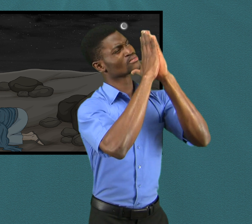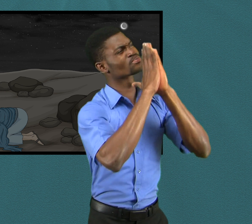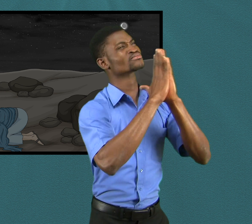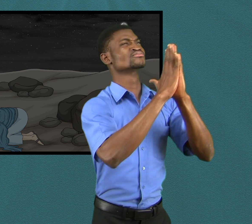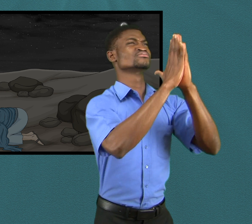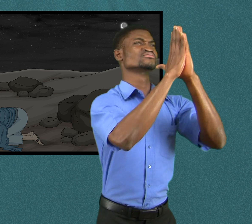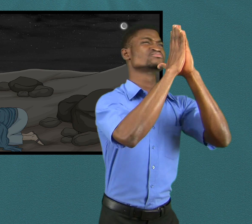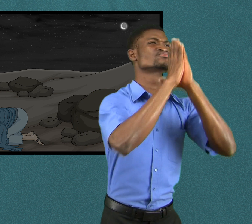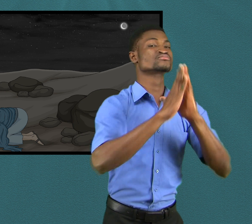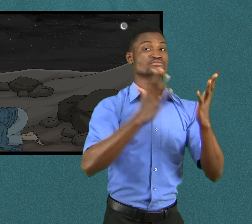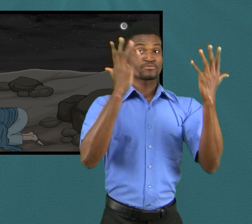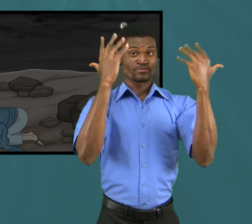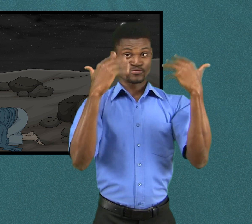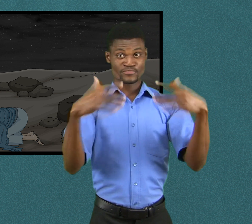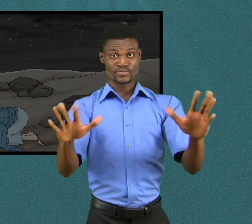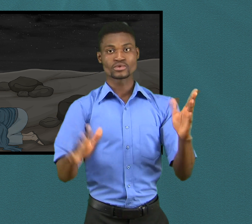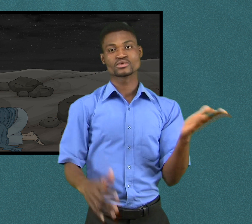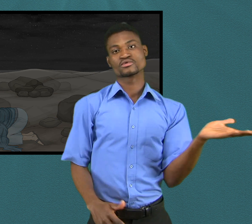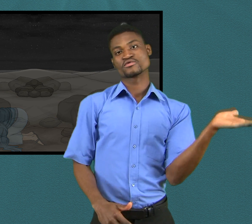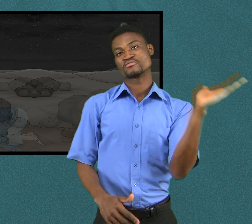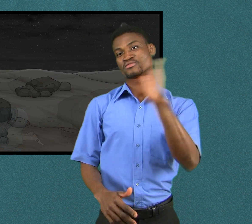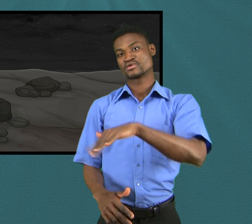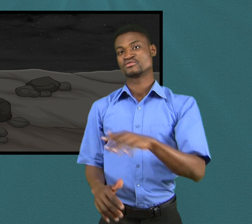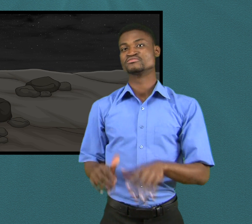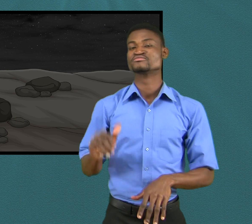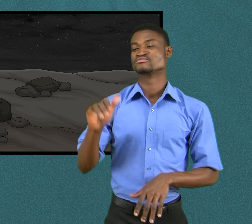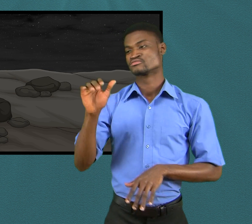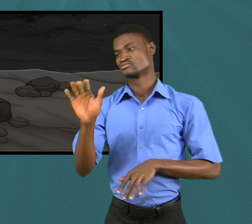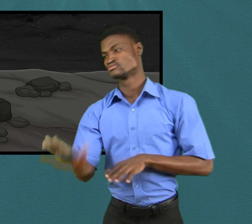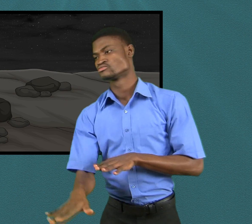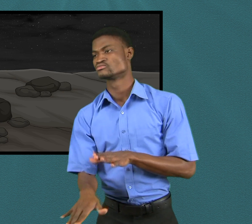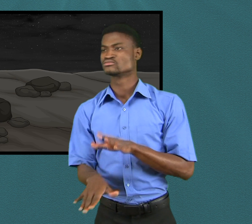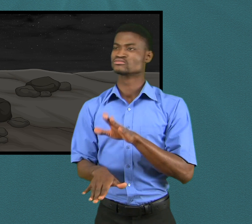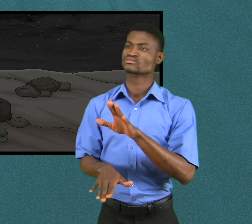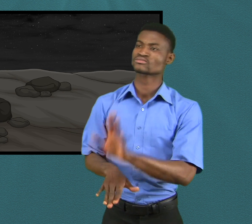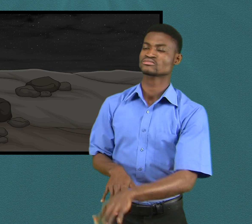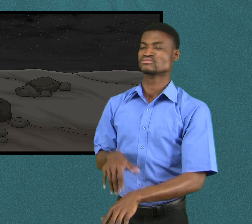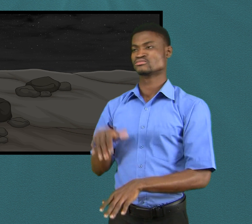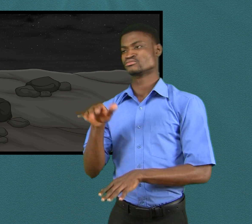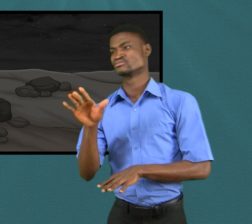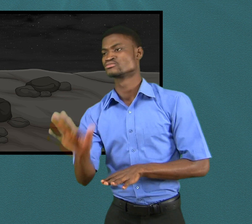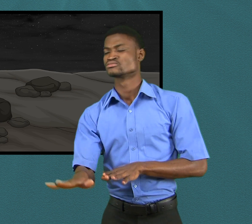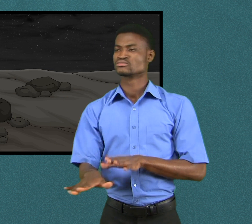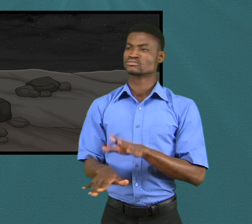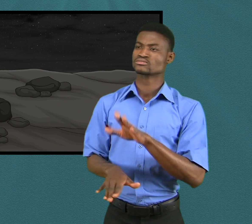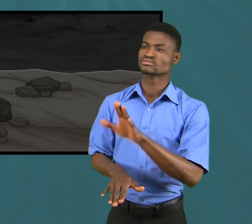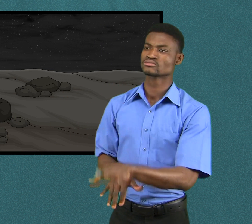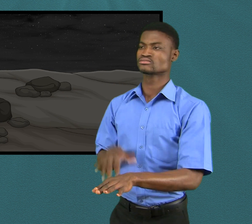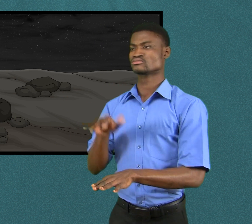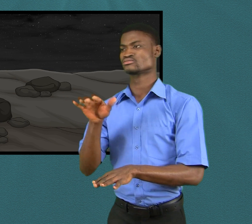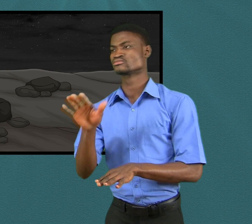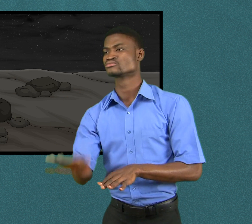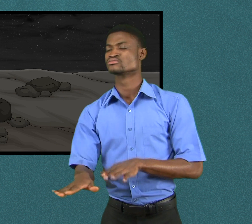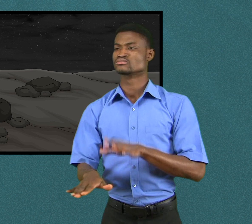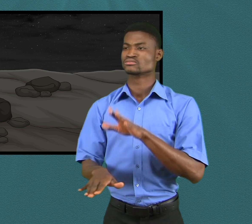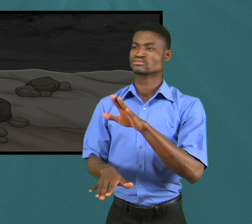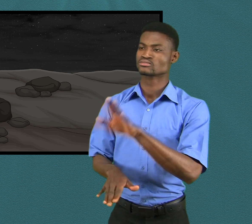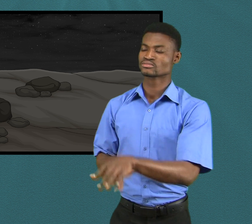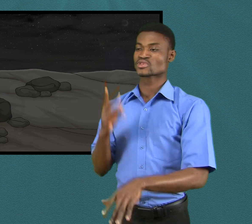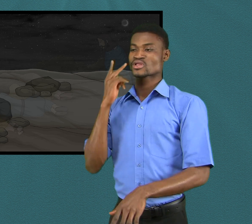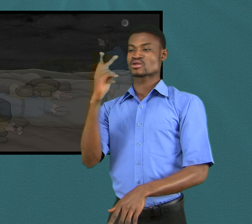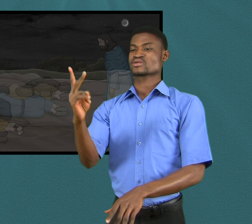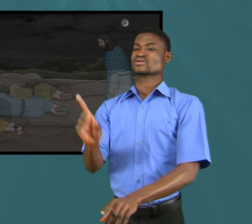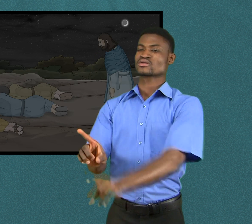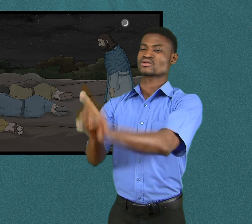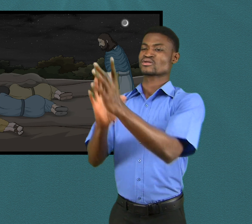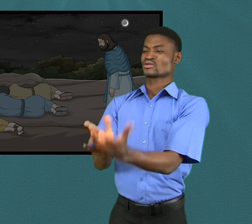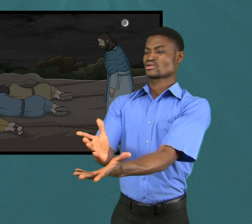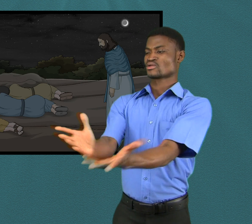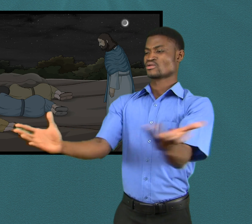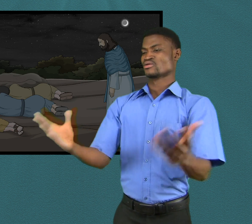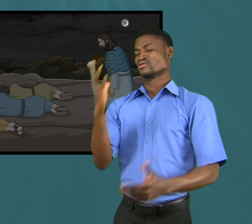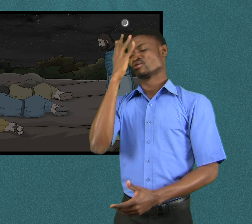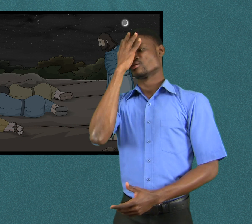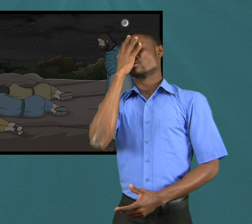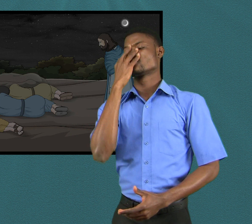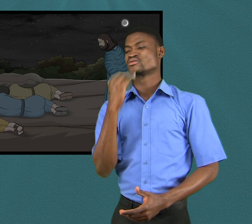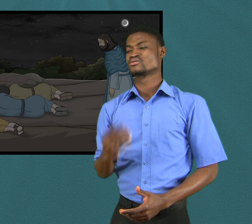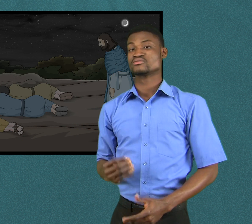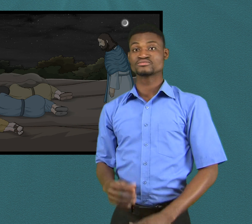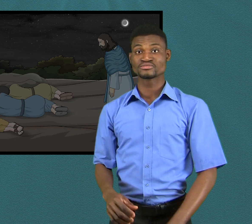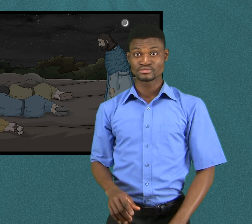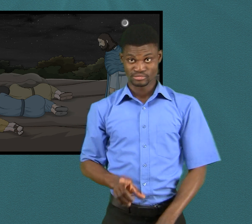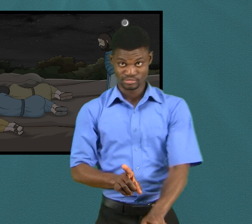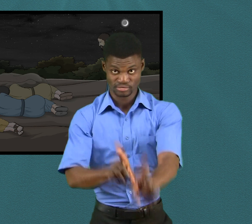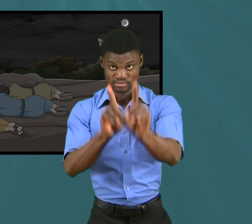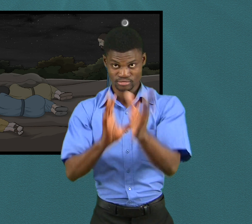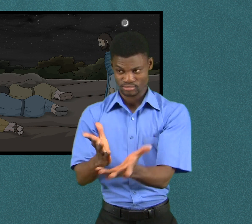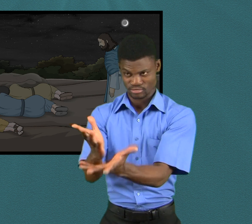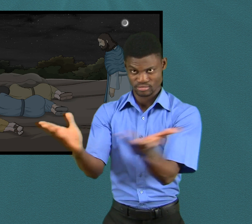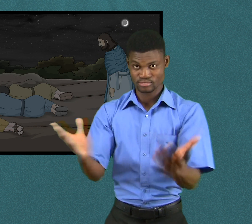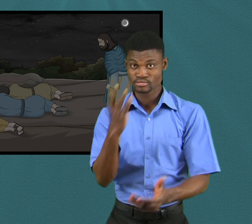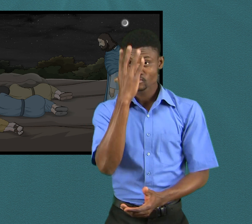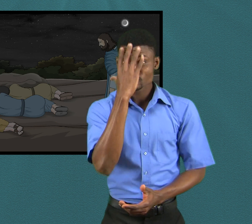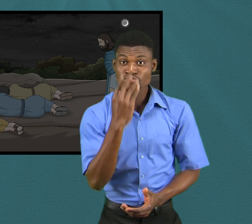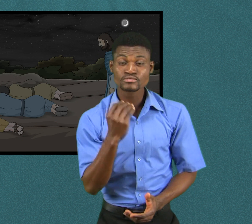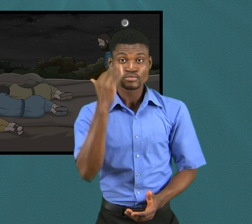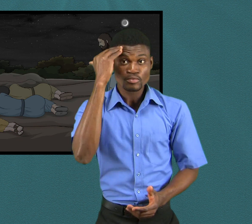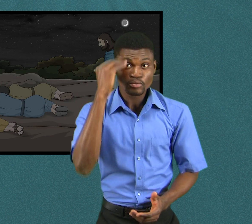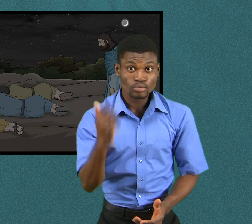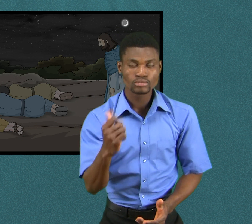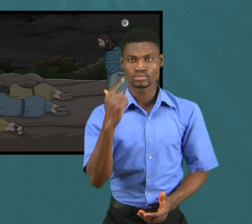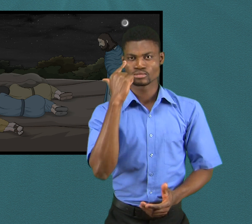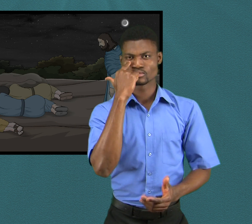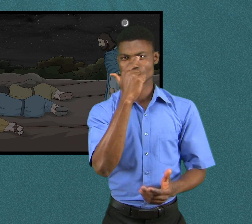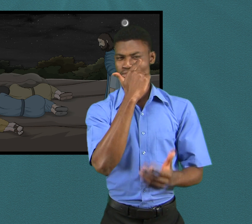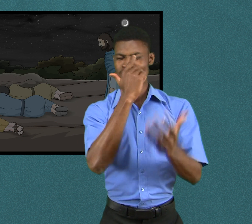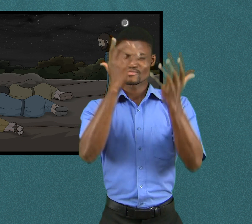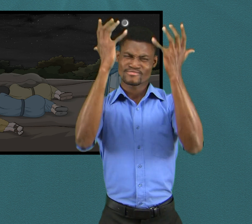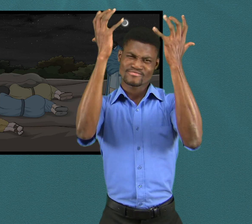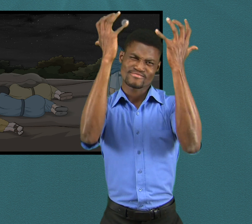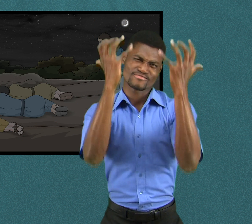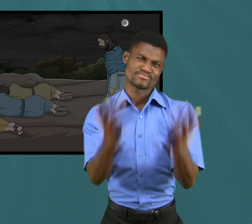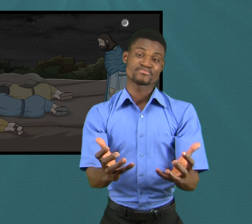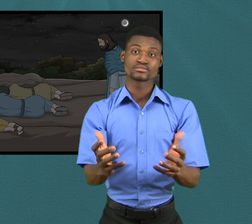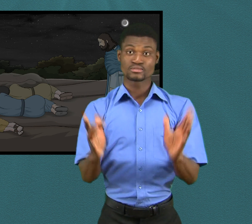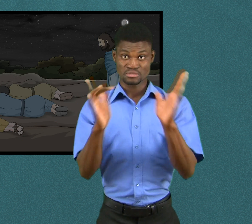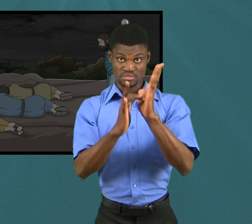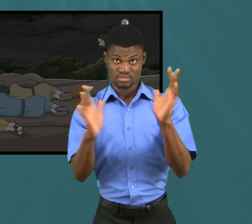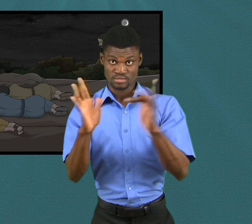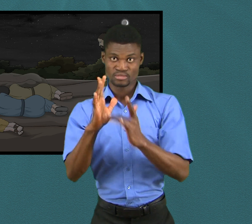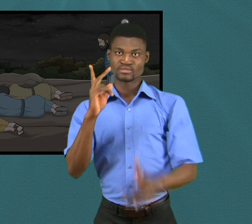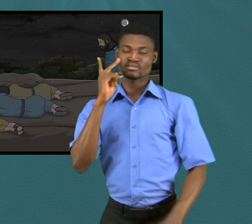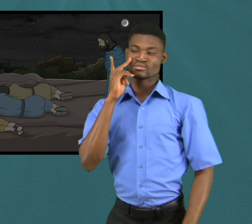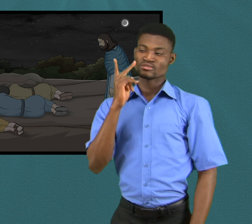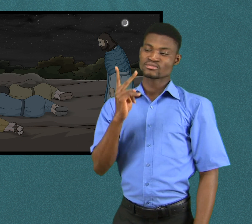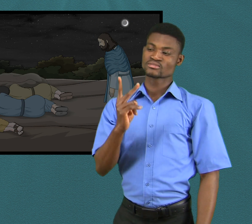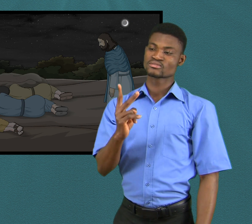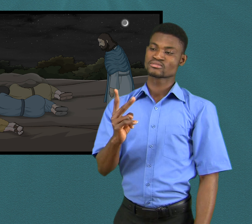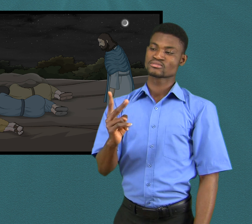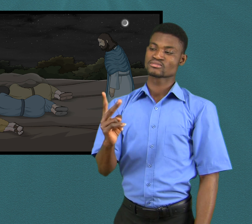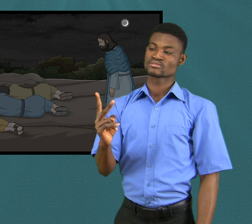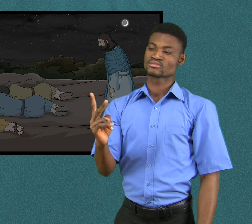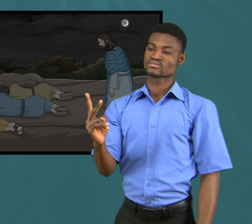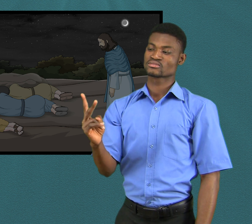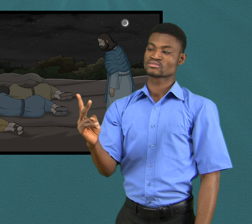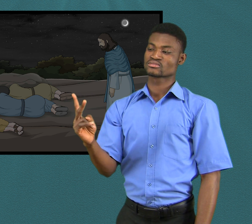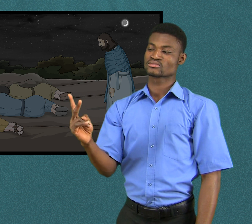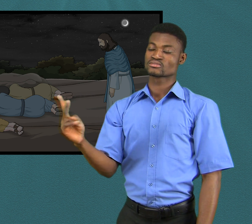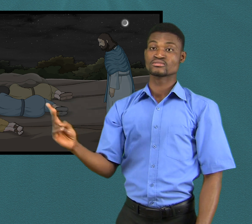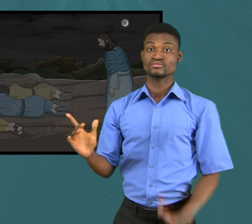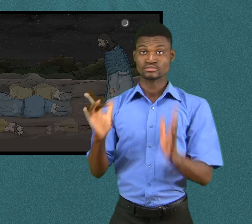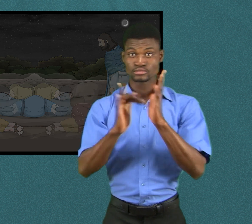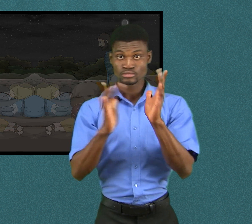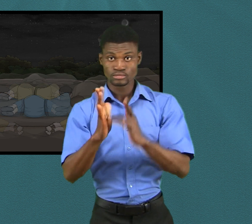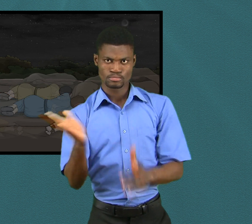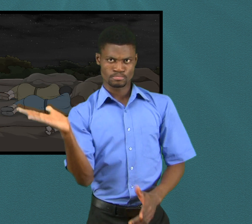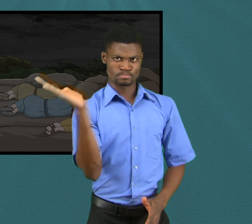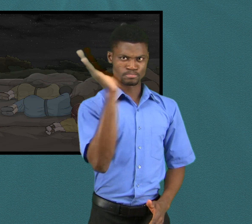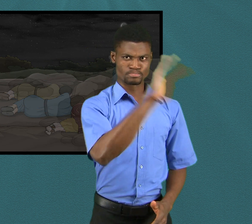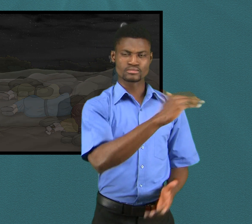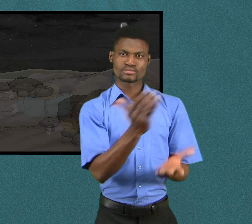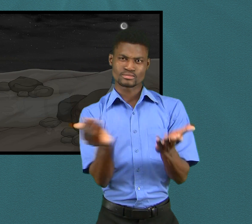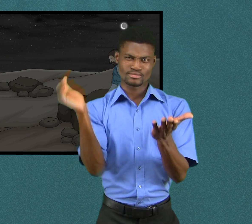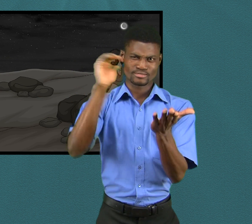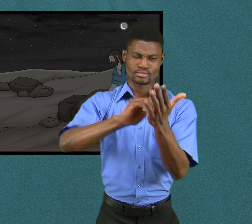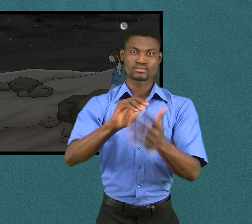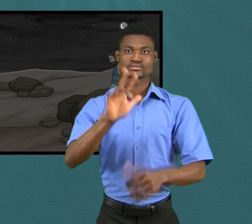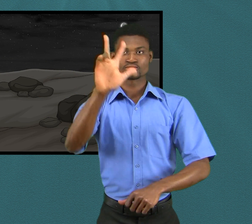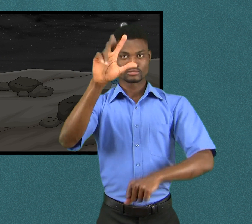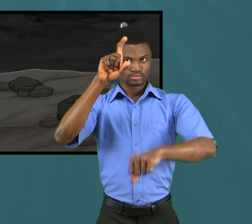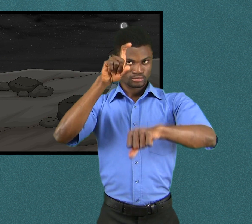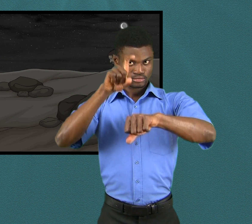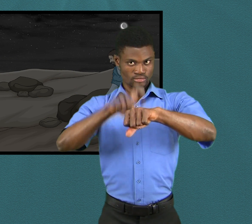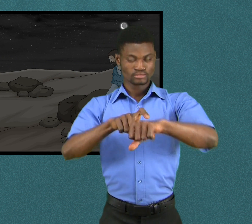And again Jesus returned and found them sleeping—for their eyes were heavy.